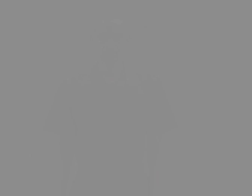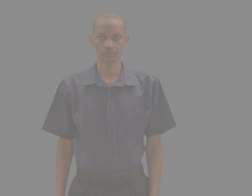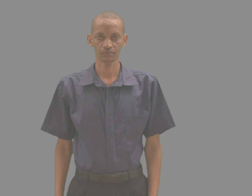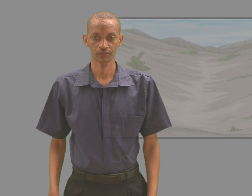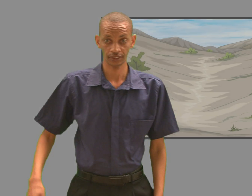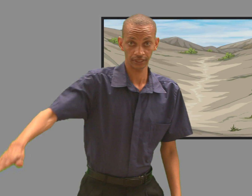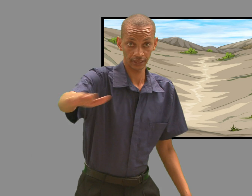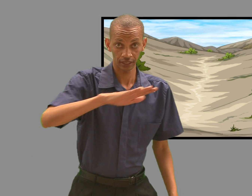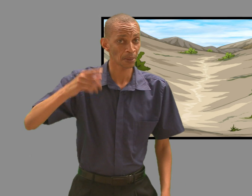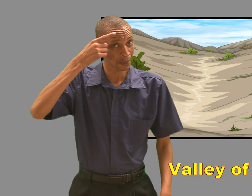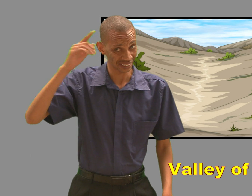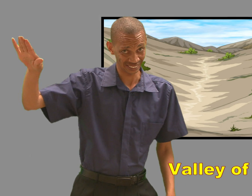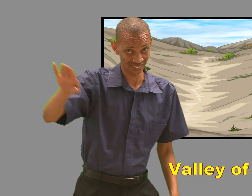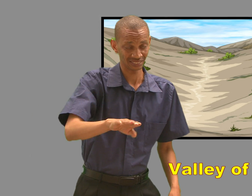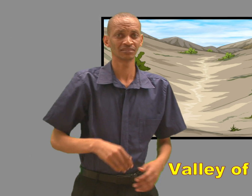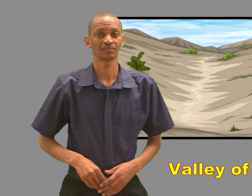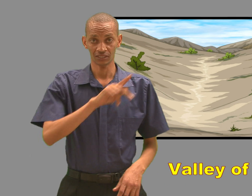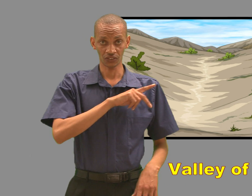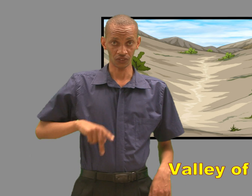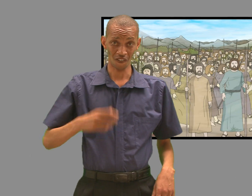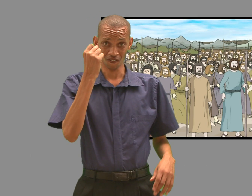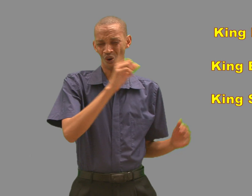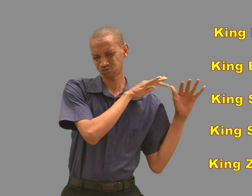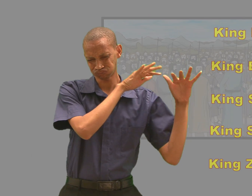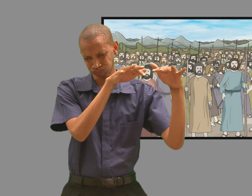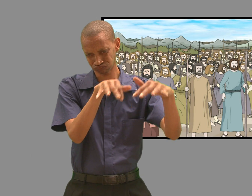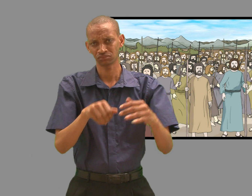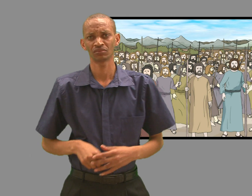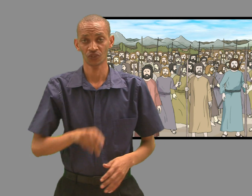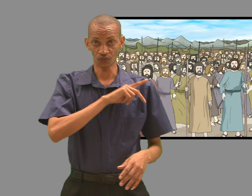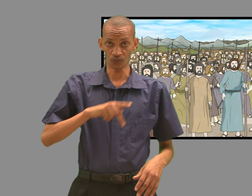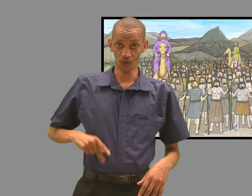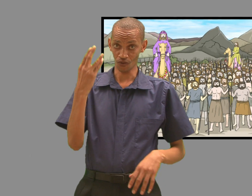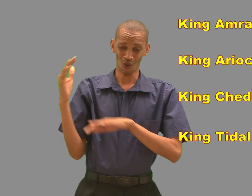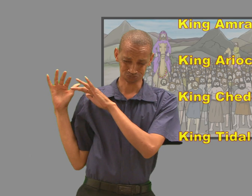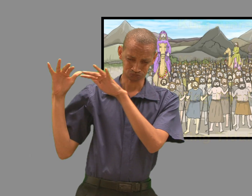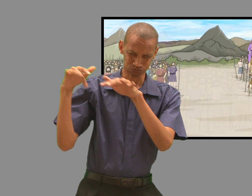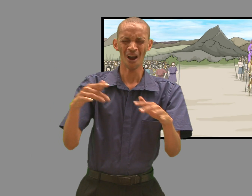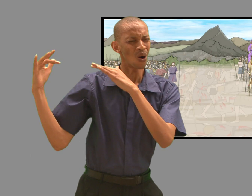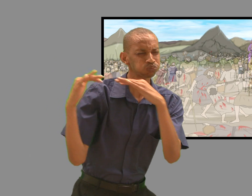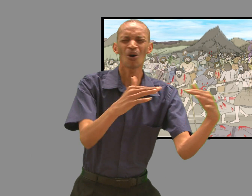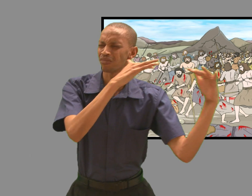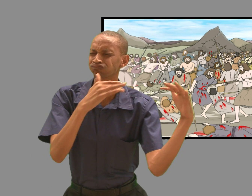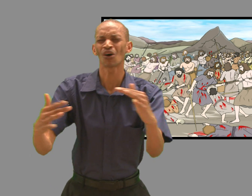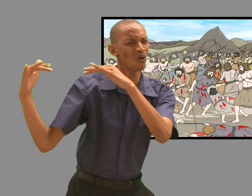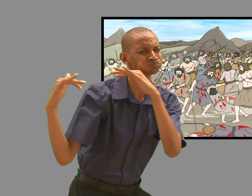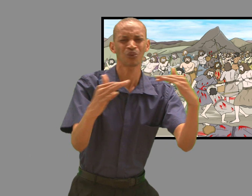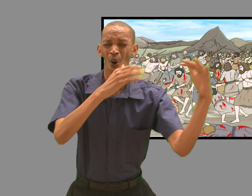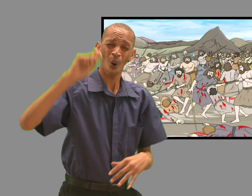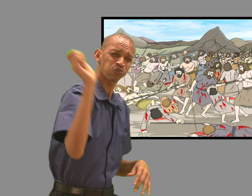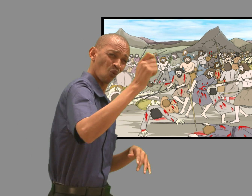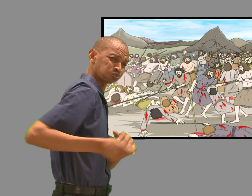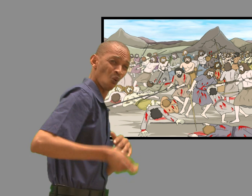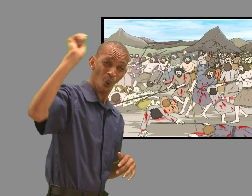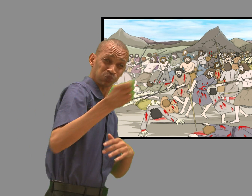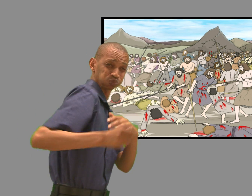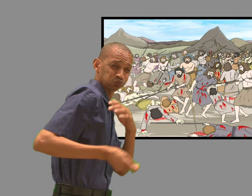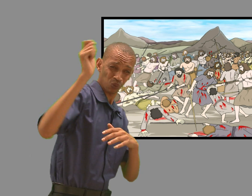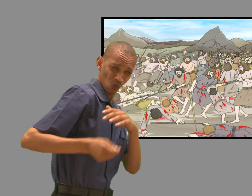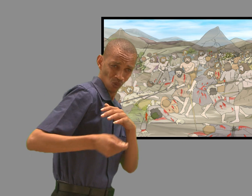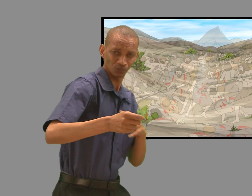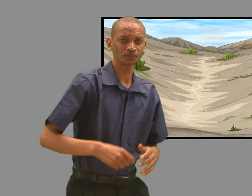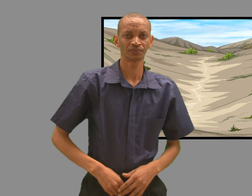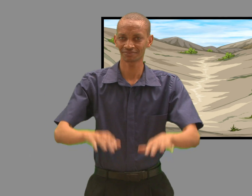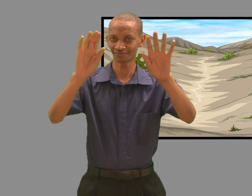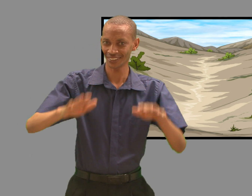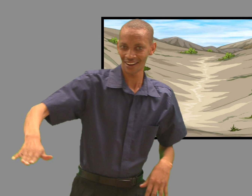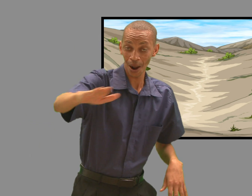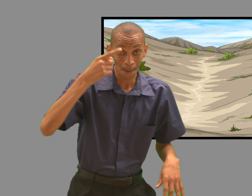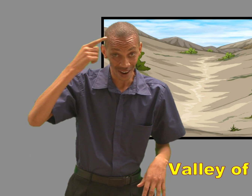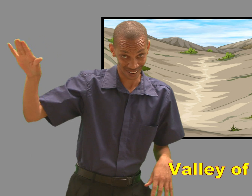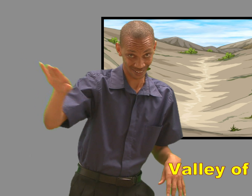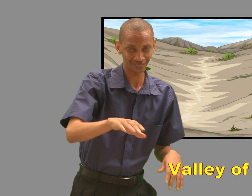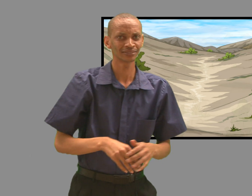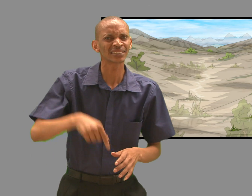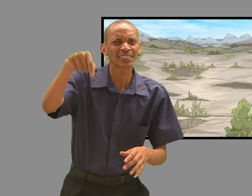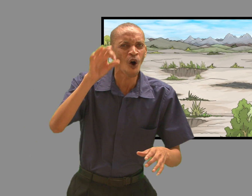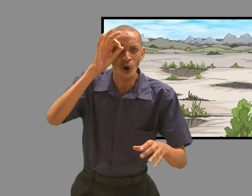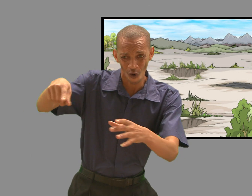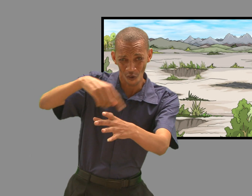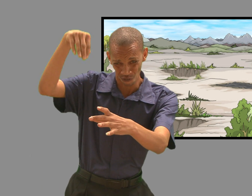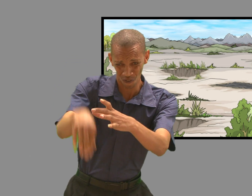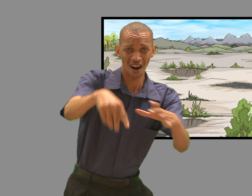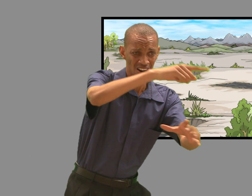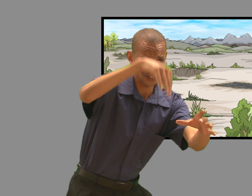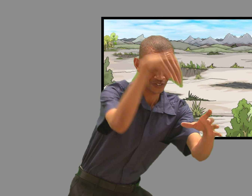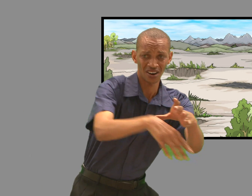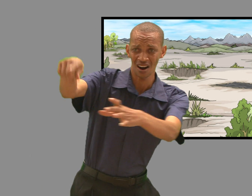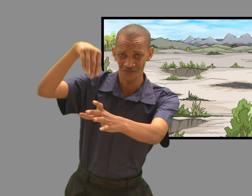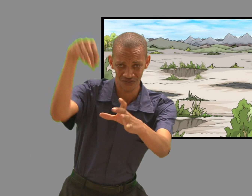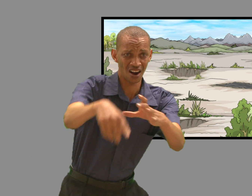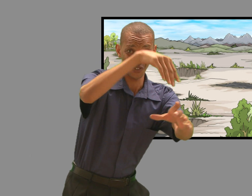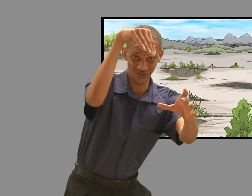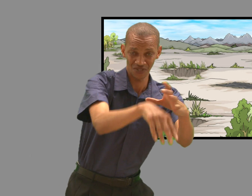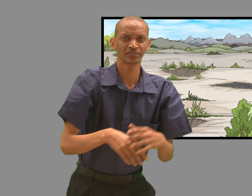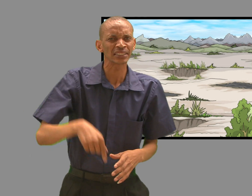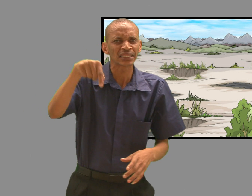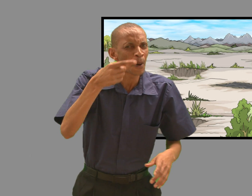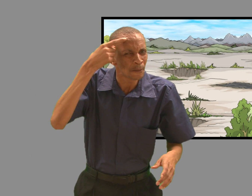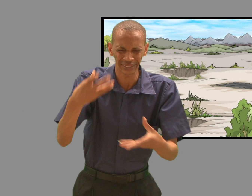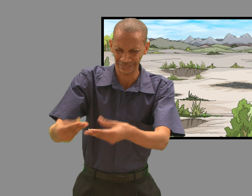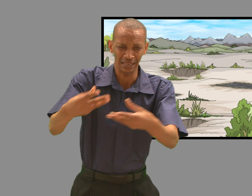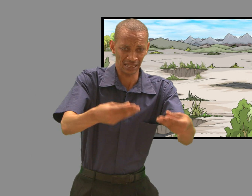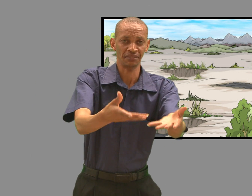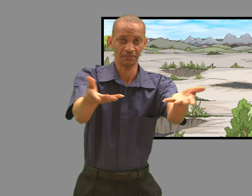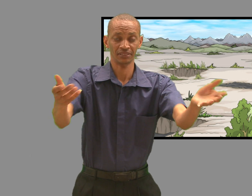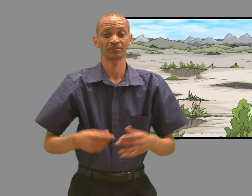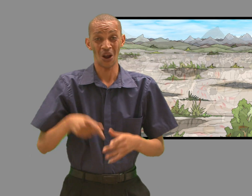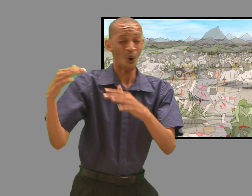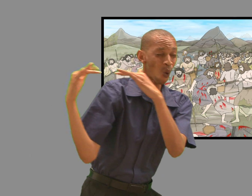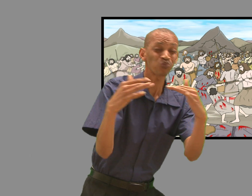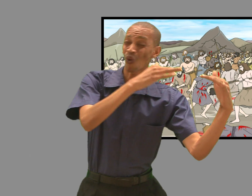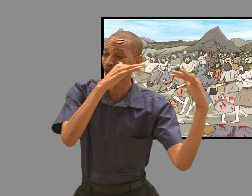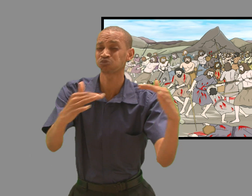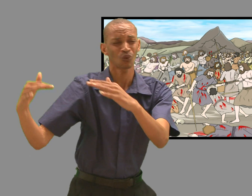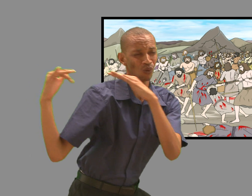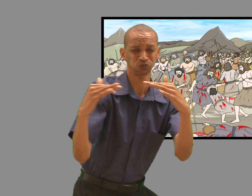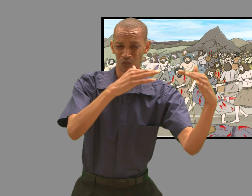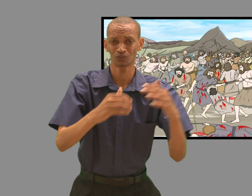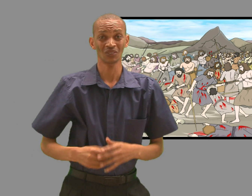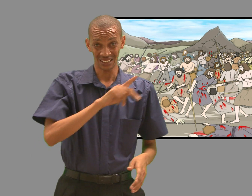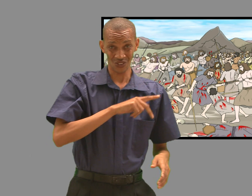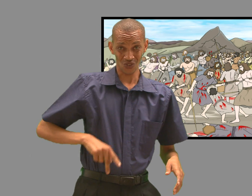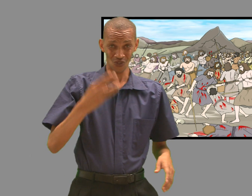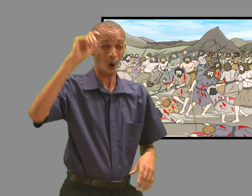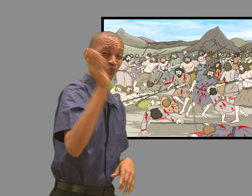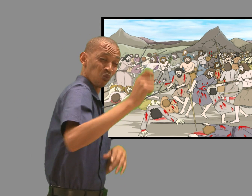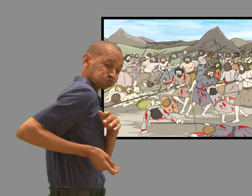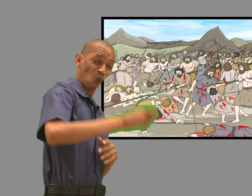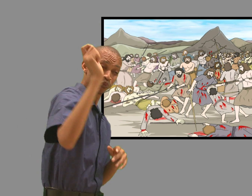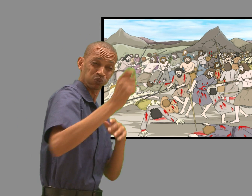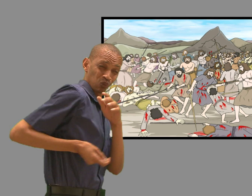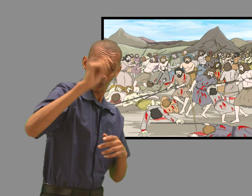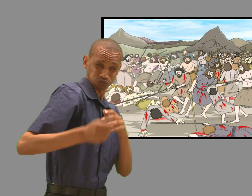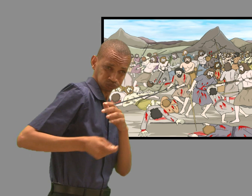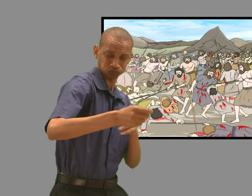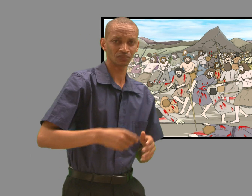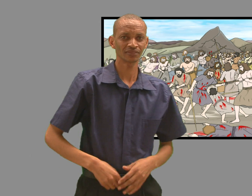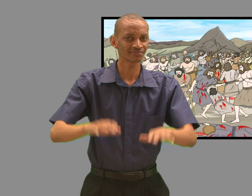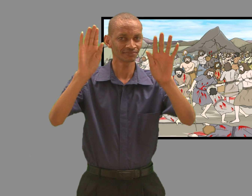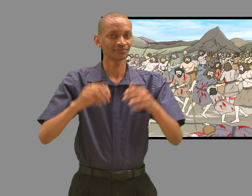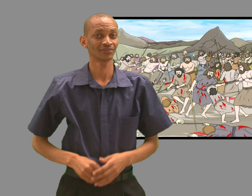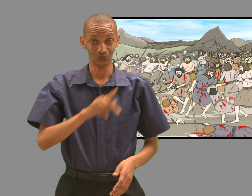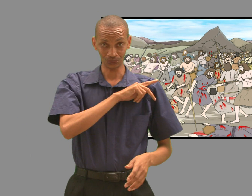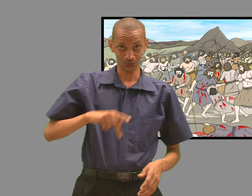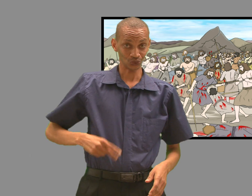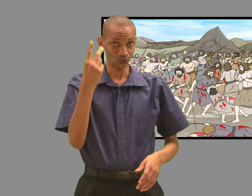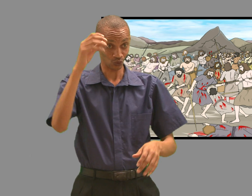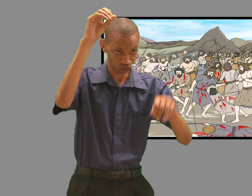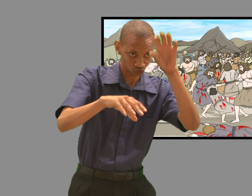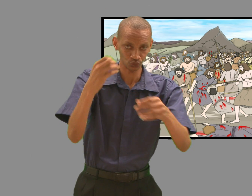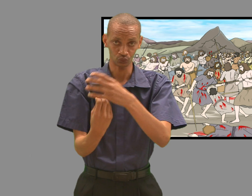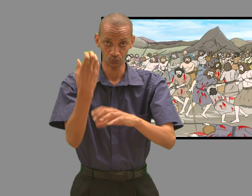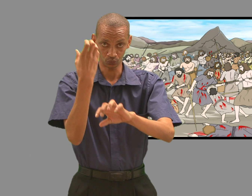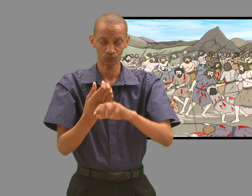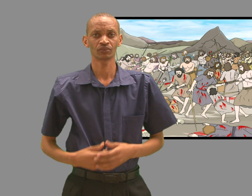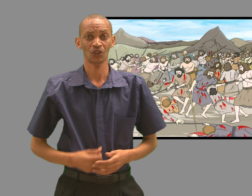Then the king of Sodom, the king of Gomorrah, the king of Admah, the king of Zeboiim, and the king of Bela (that is, Zoar) marched out and arrayed themselves for battle in the Valley of Siddim against Chedorlaomer king of Elam, Tidal king of Goiim, Amraphel king of Shinar, and Arioch king of Ellasar—four kings against five.